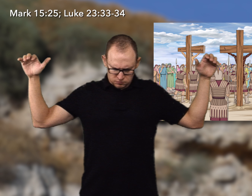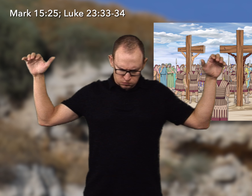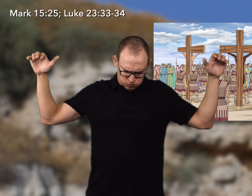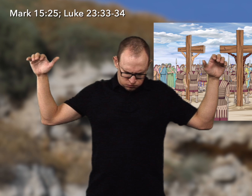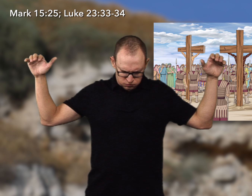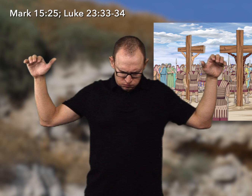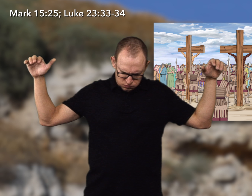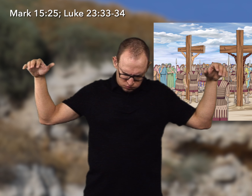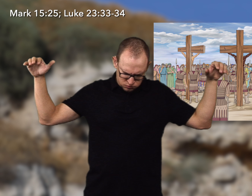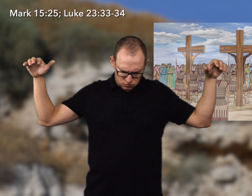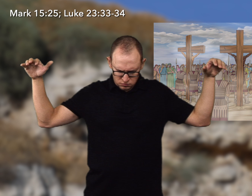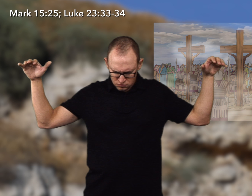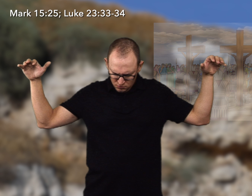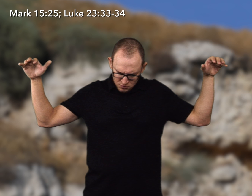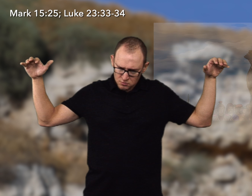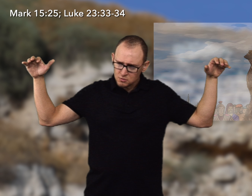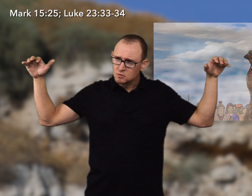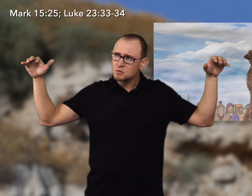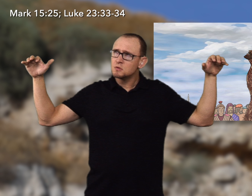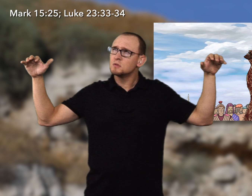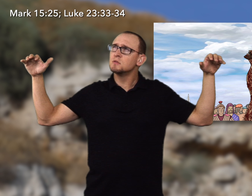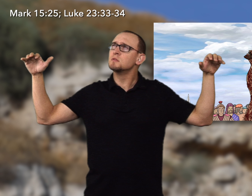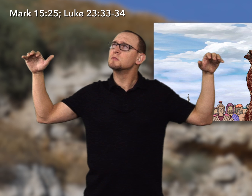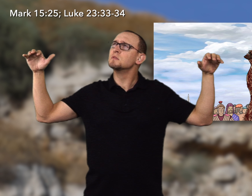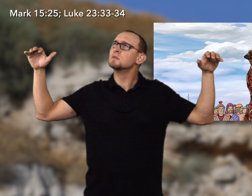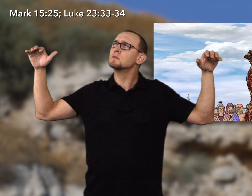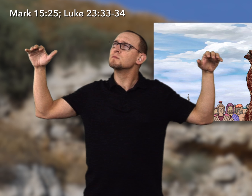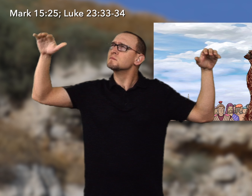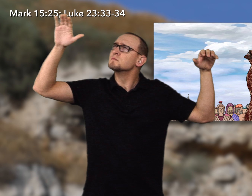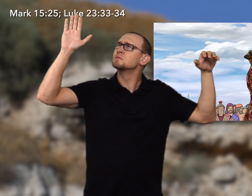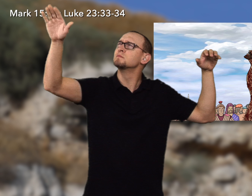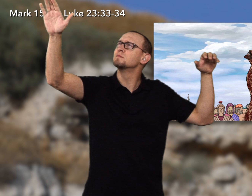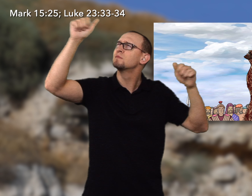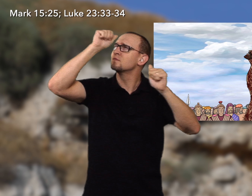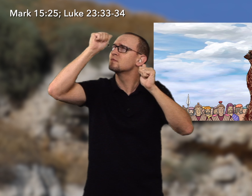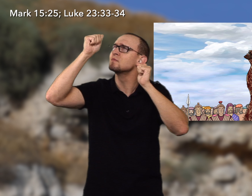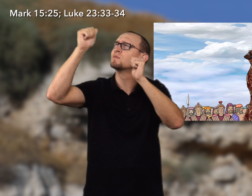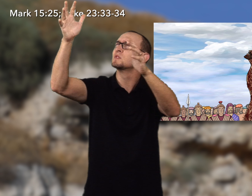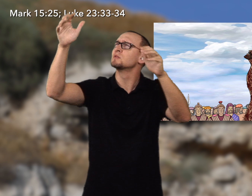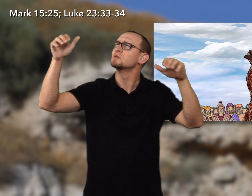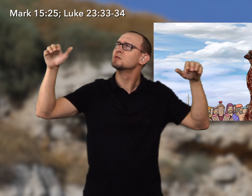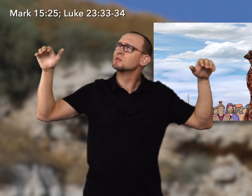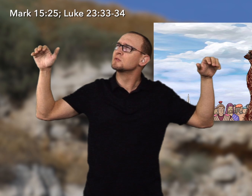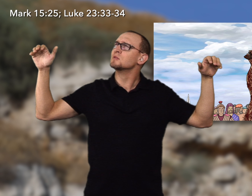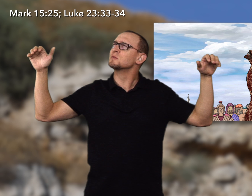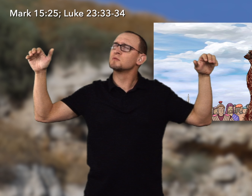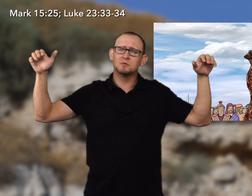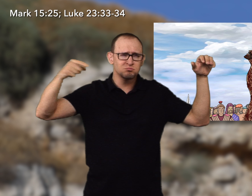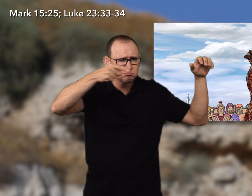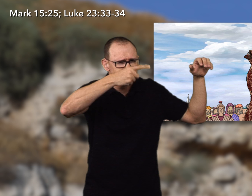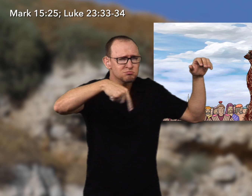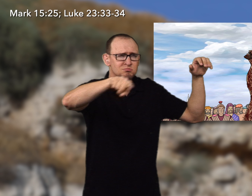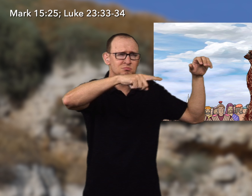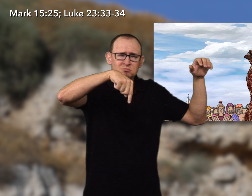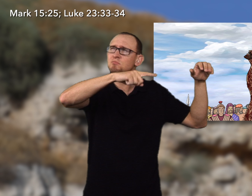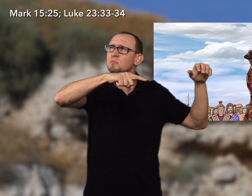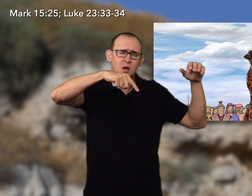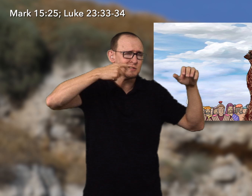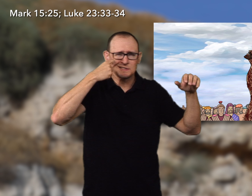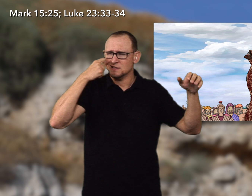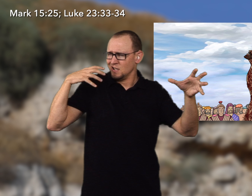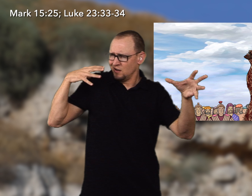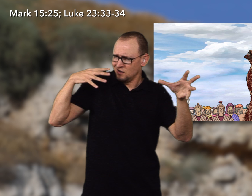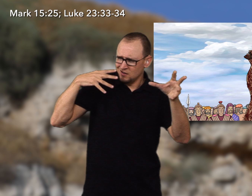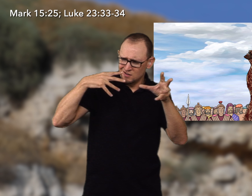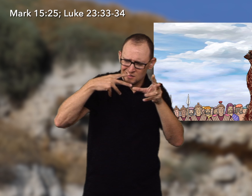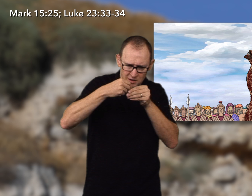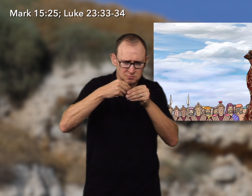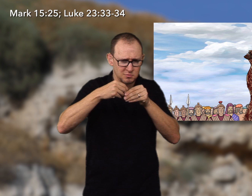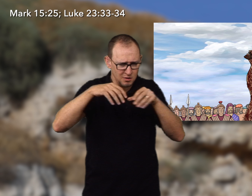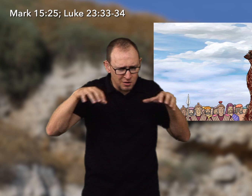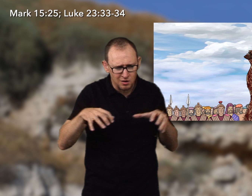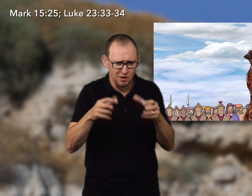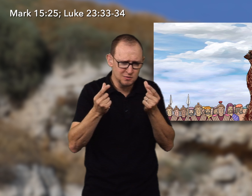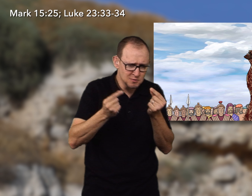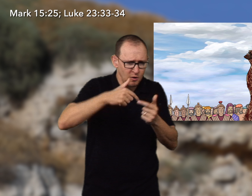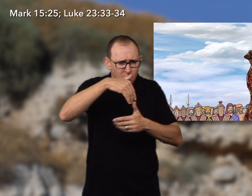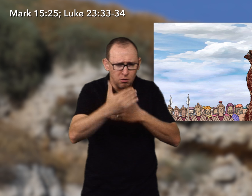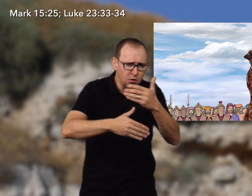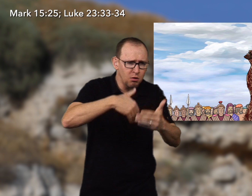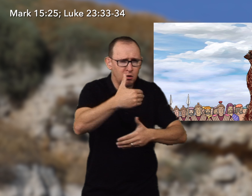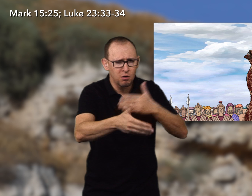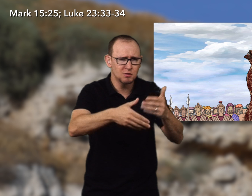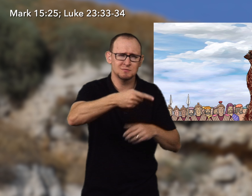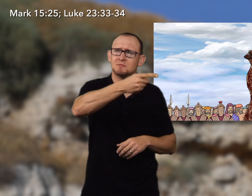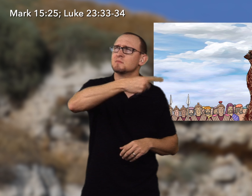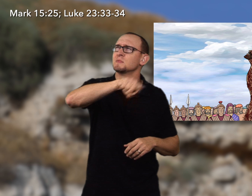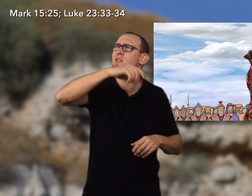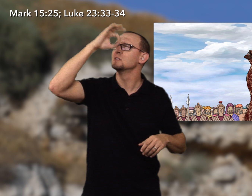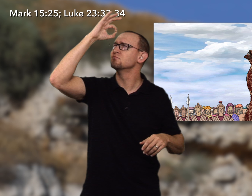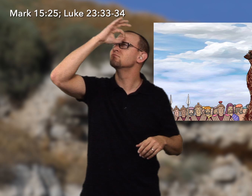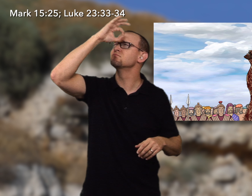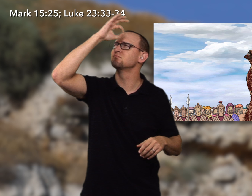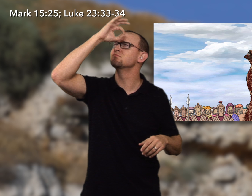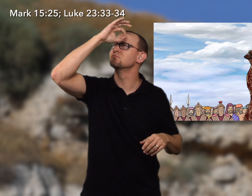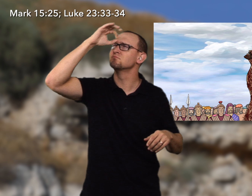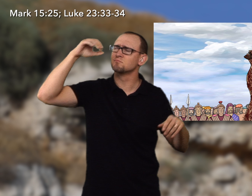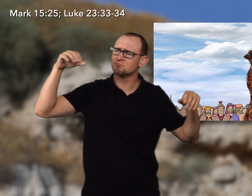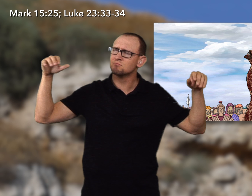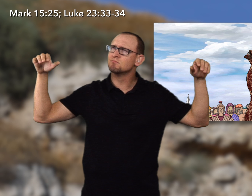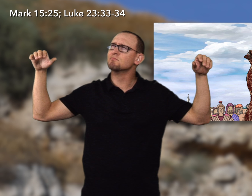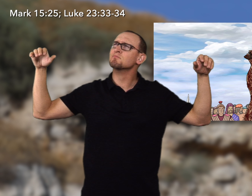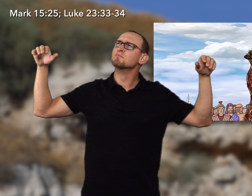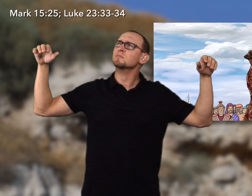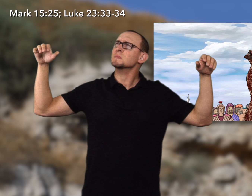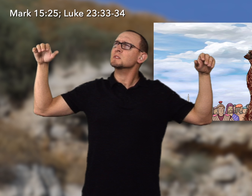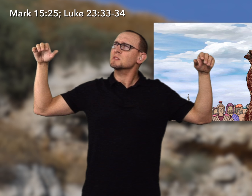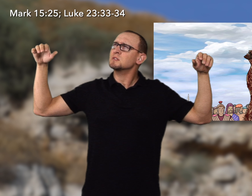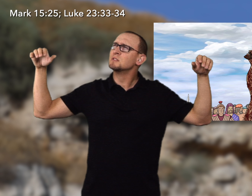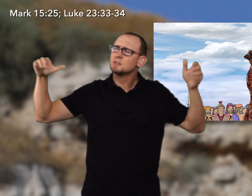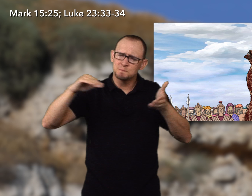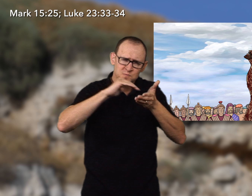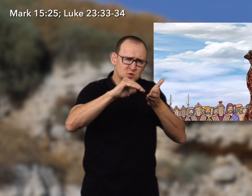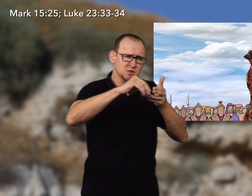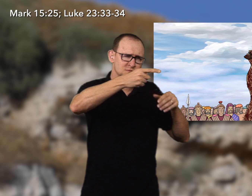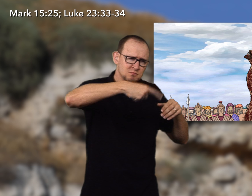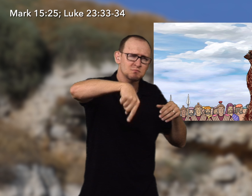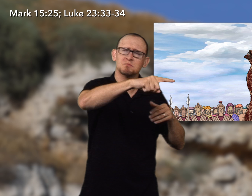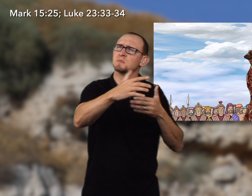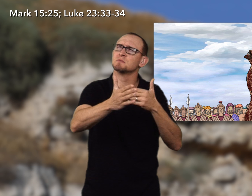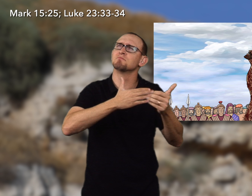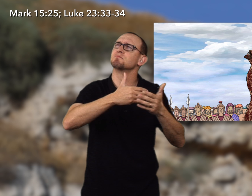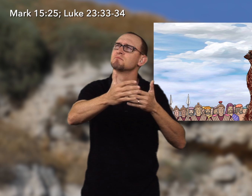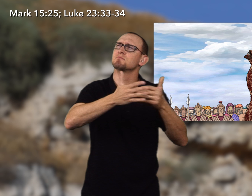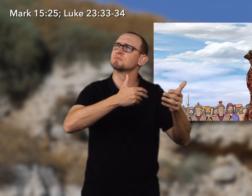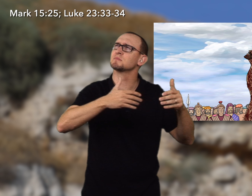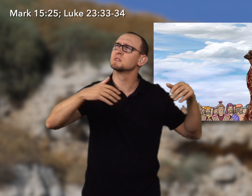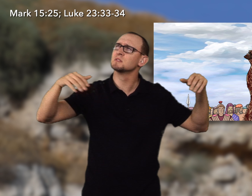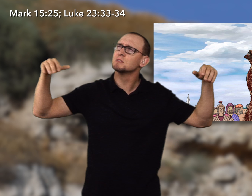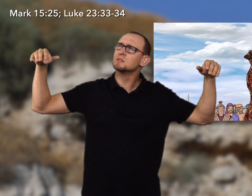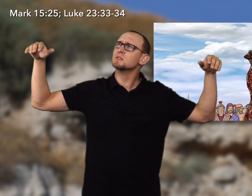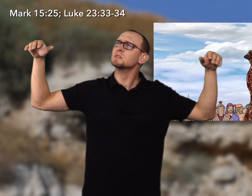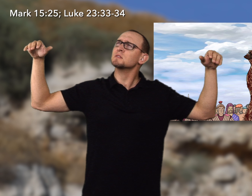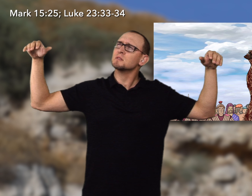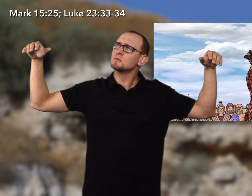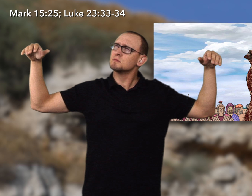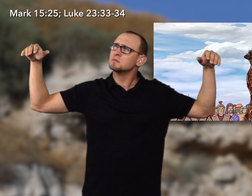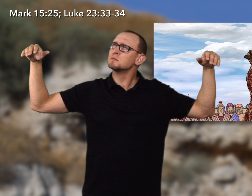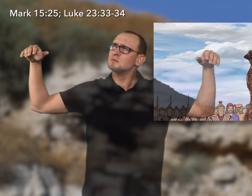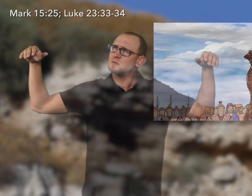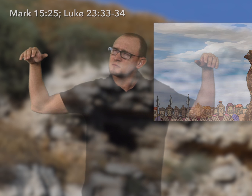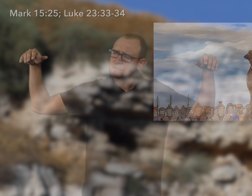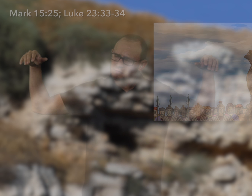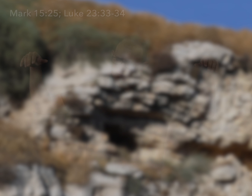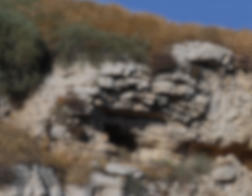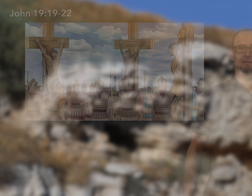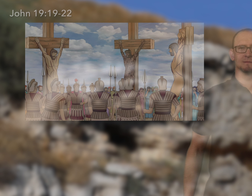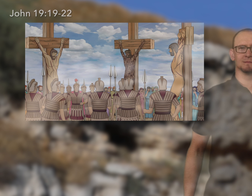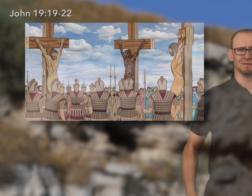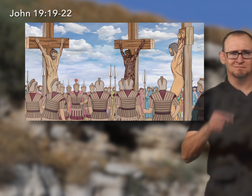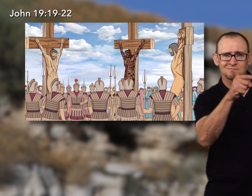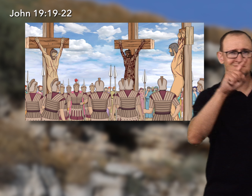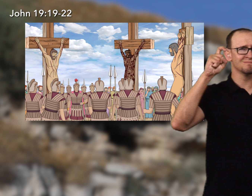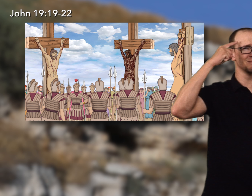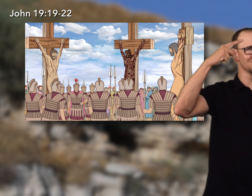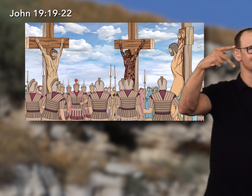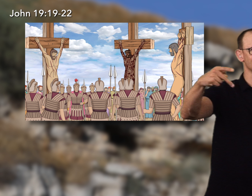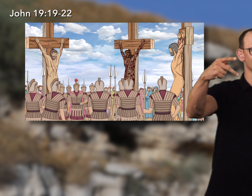Then Jesus said, “Father, forgive them, for they do not know what they are doing.” And they divided up His garments by casting lots.